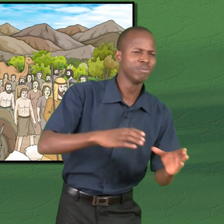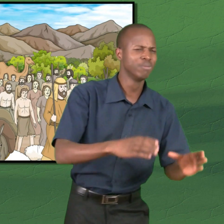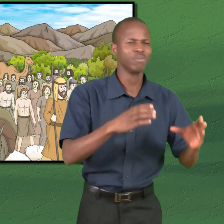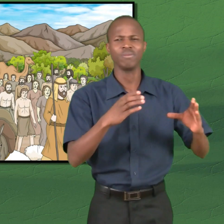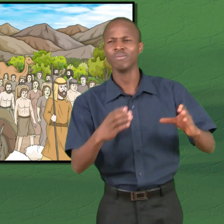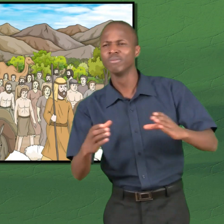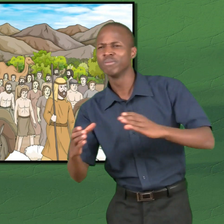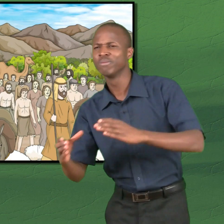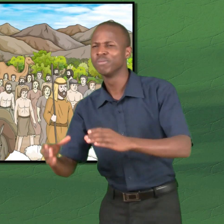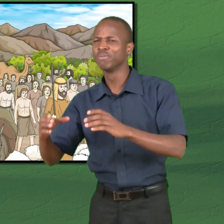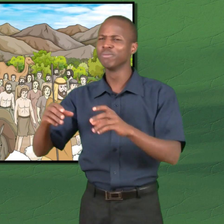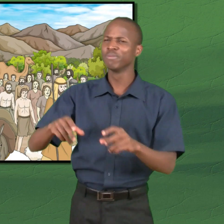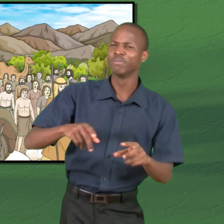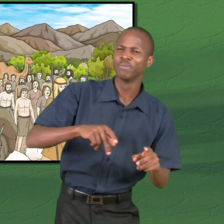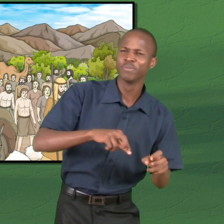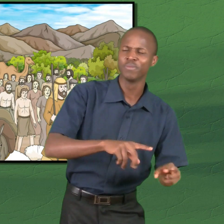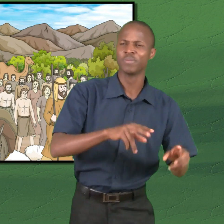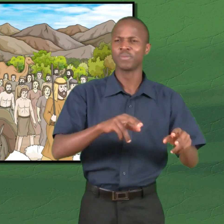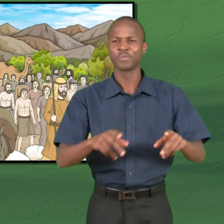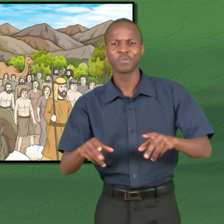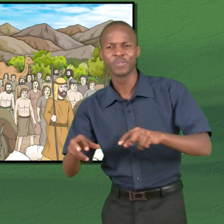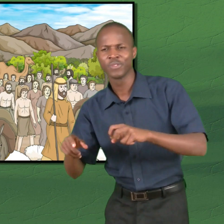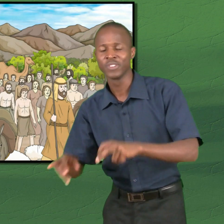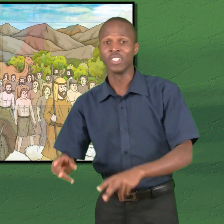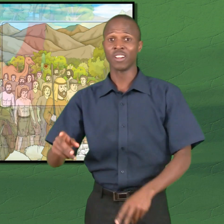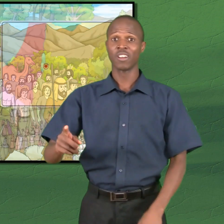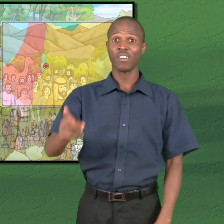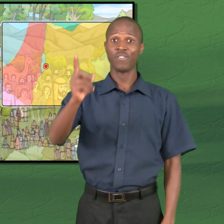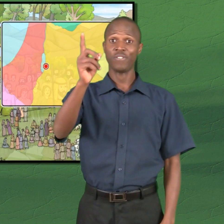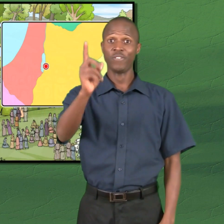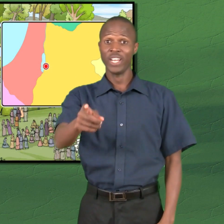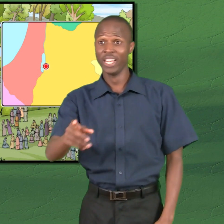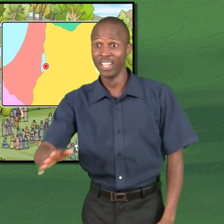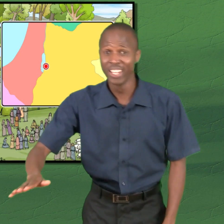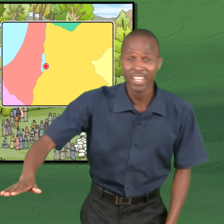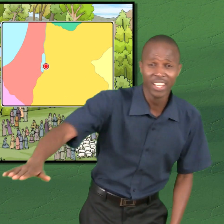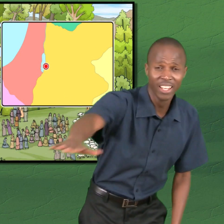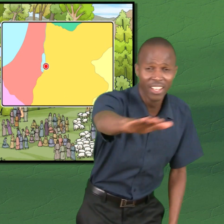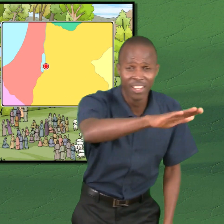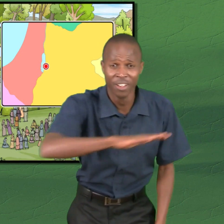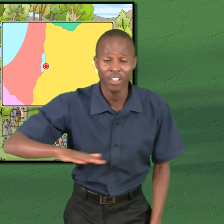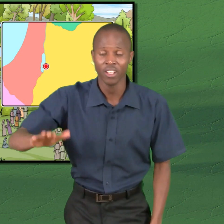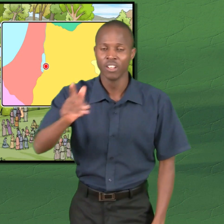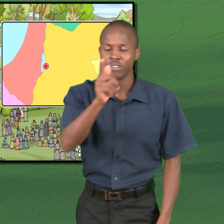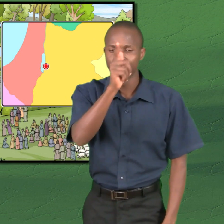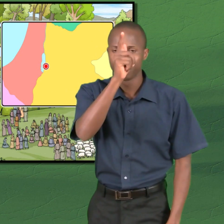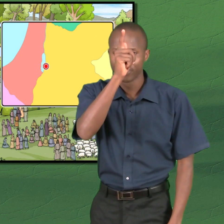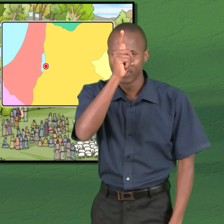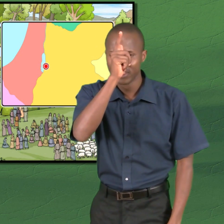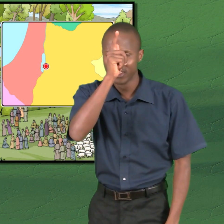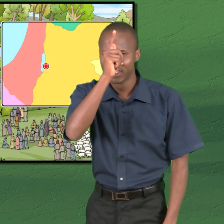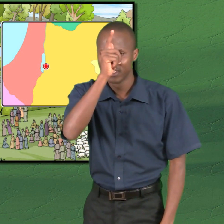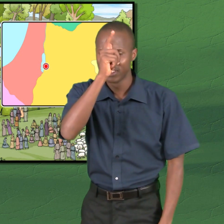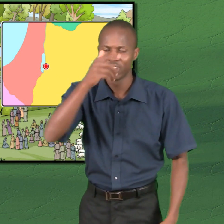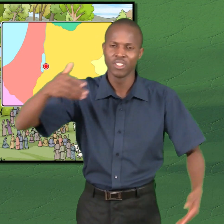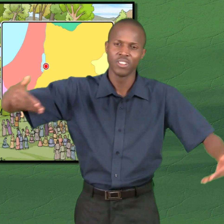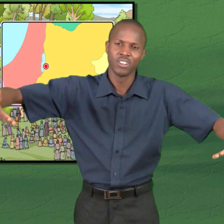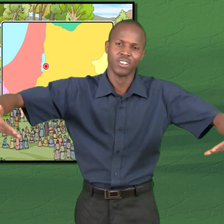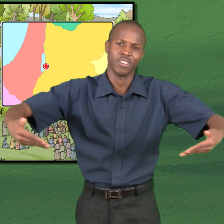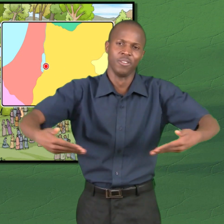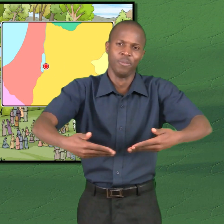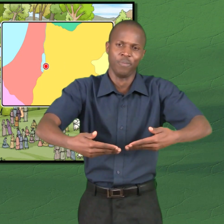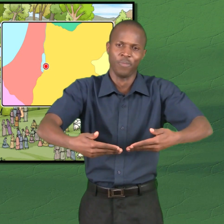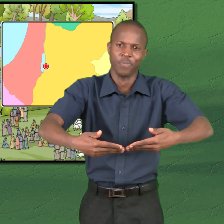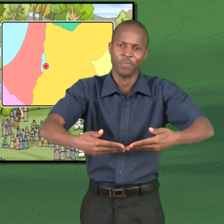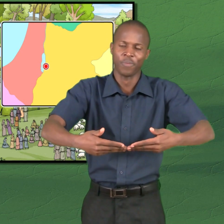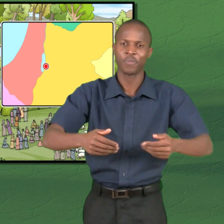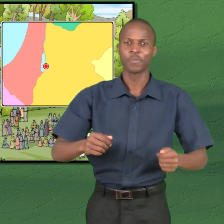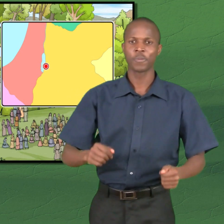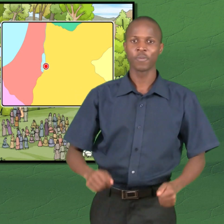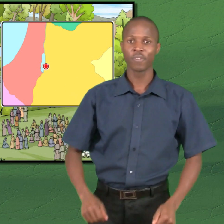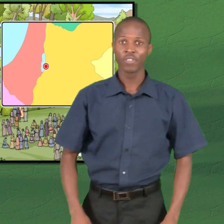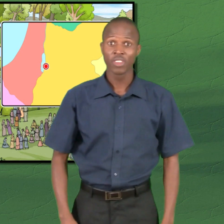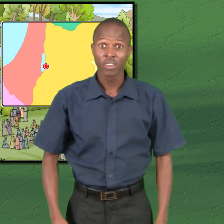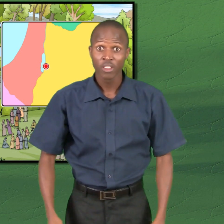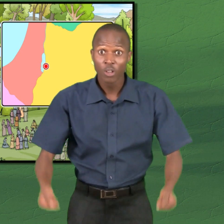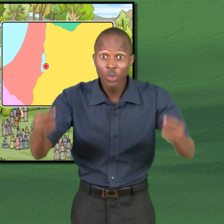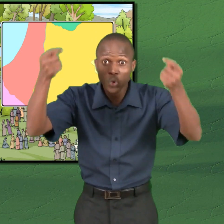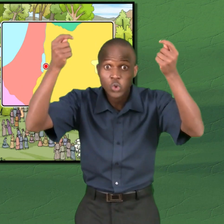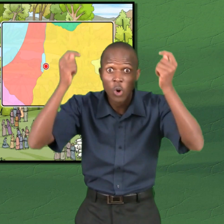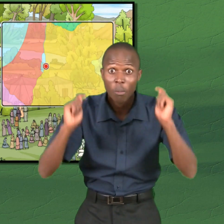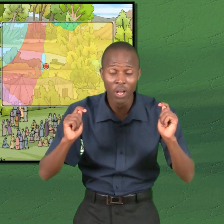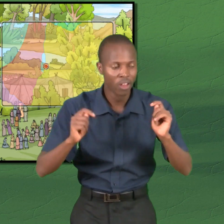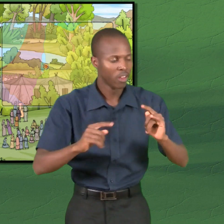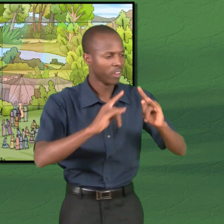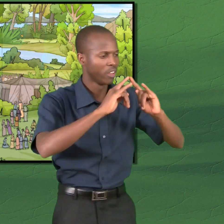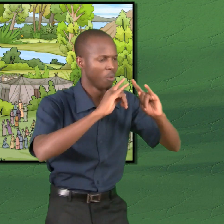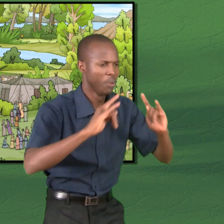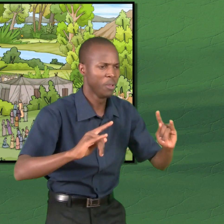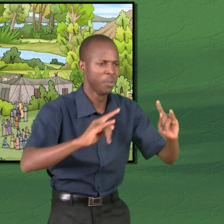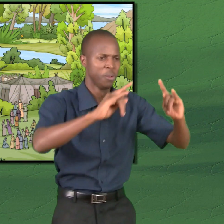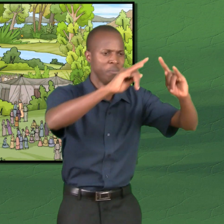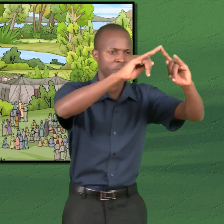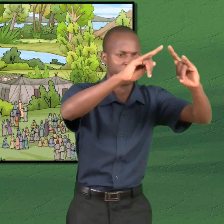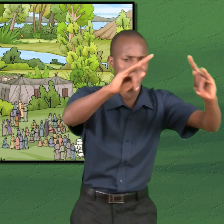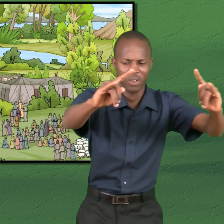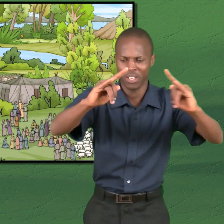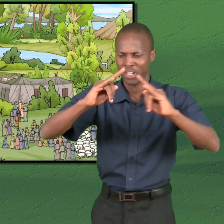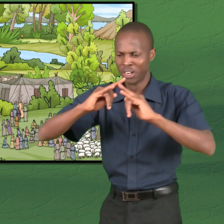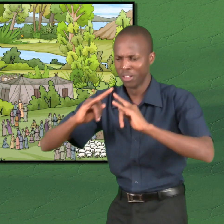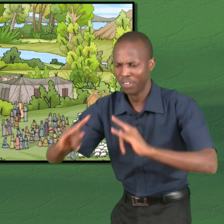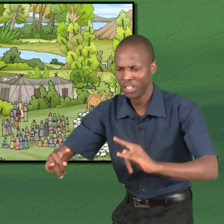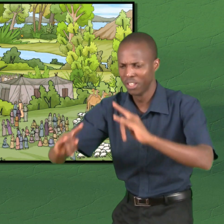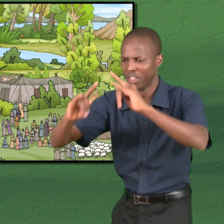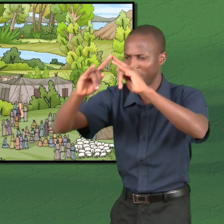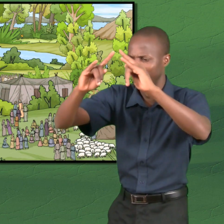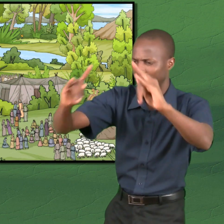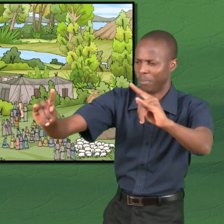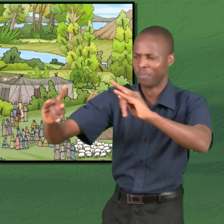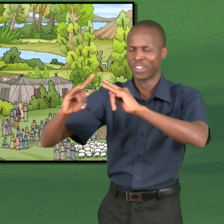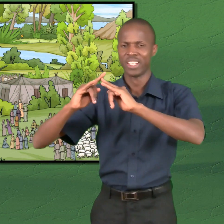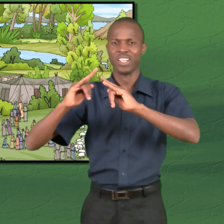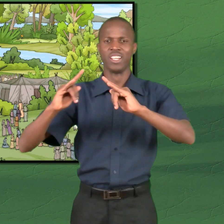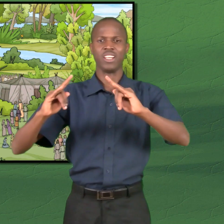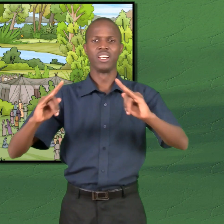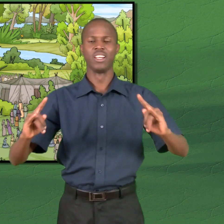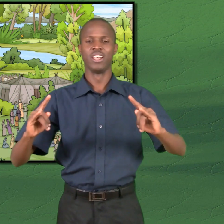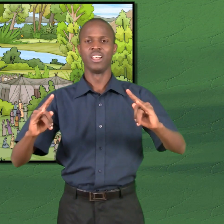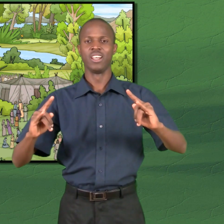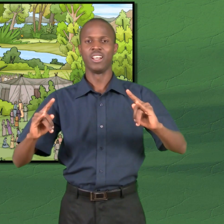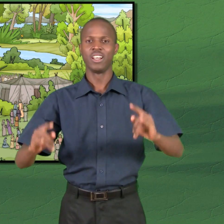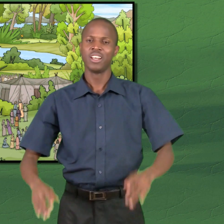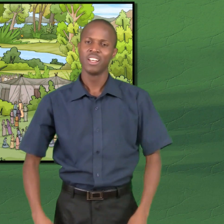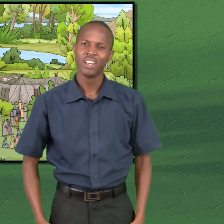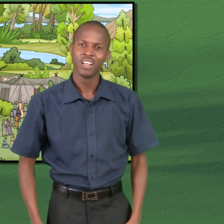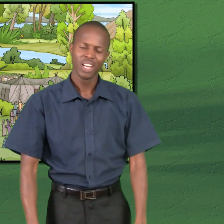And Abram and Lot parted company.